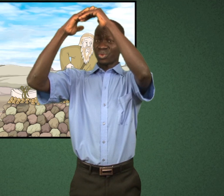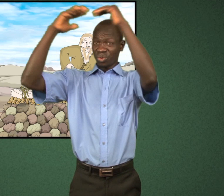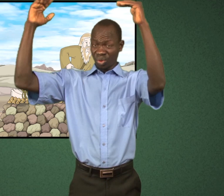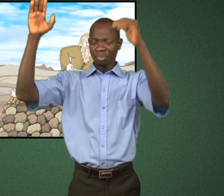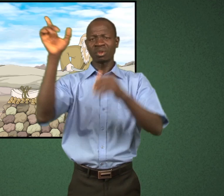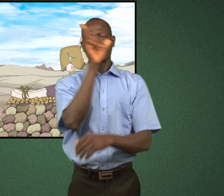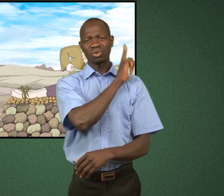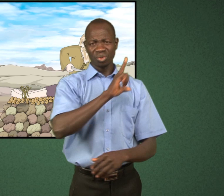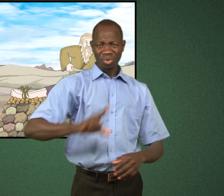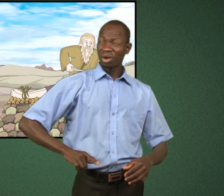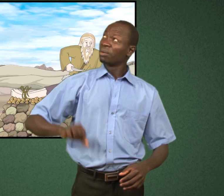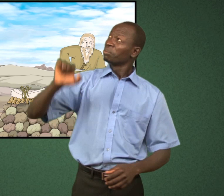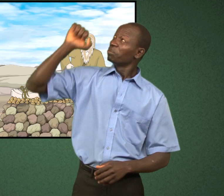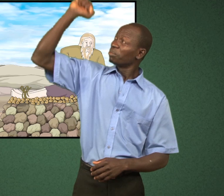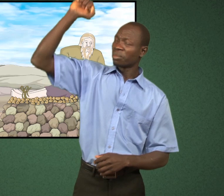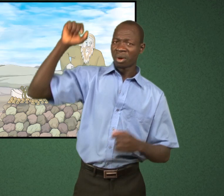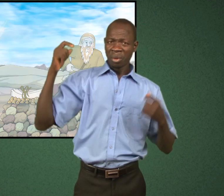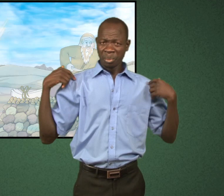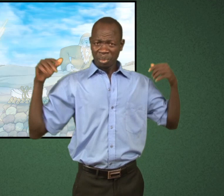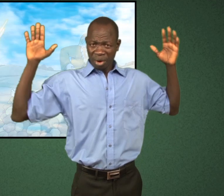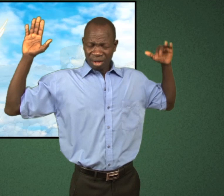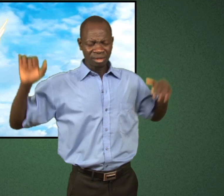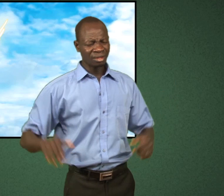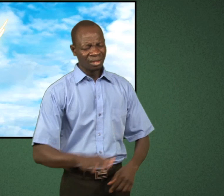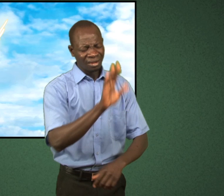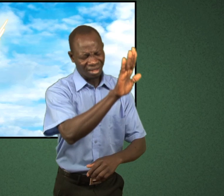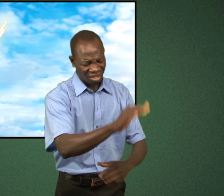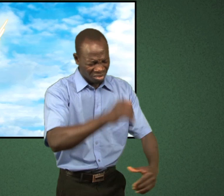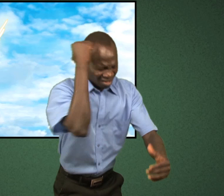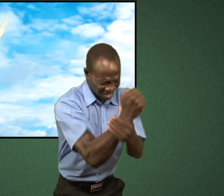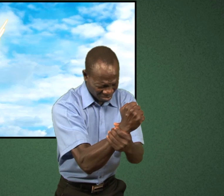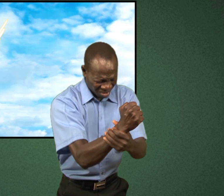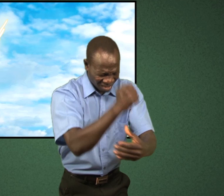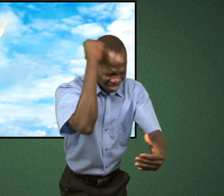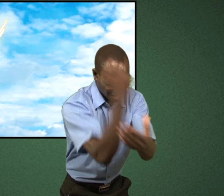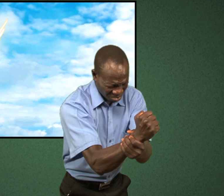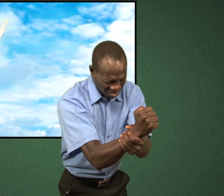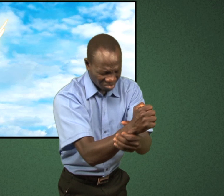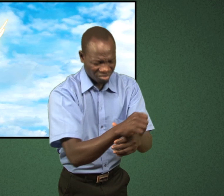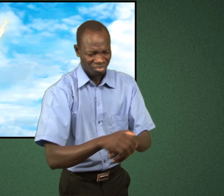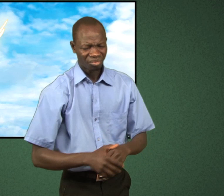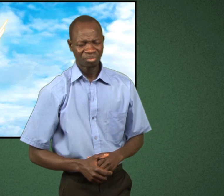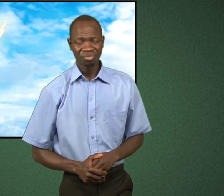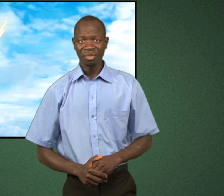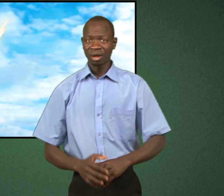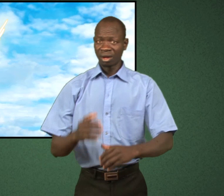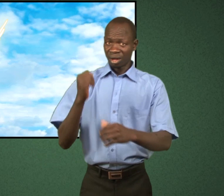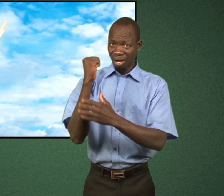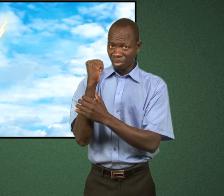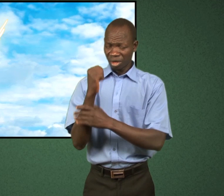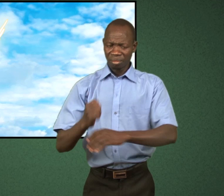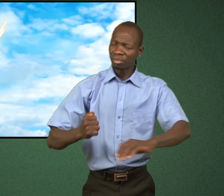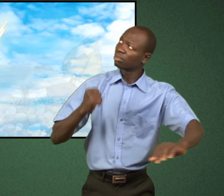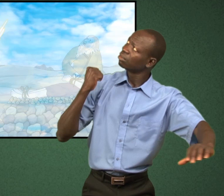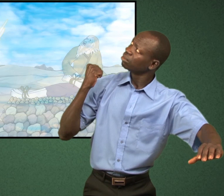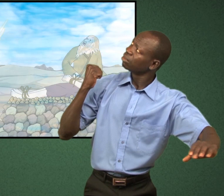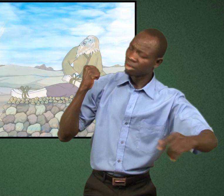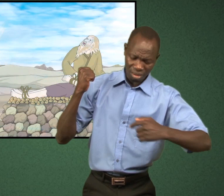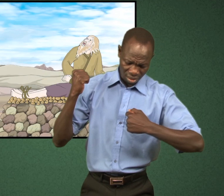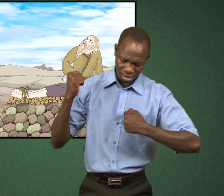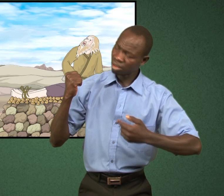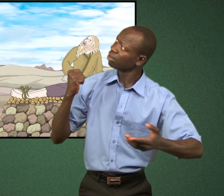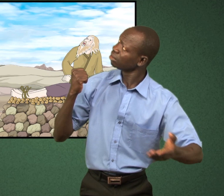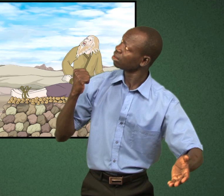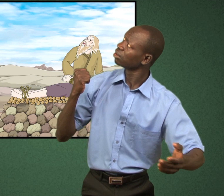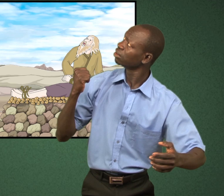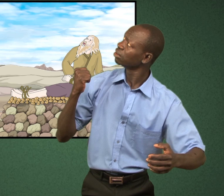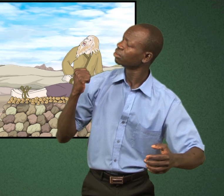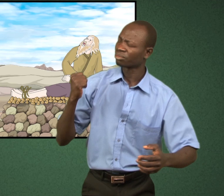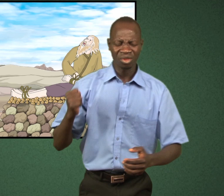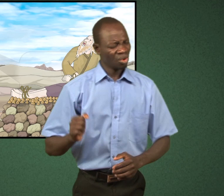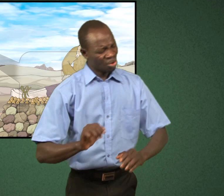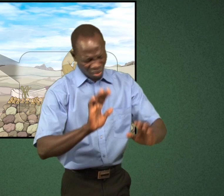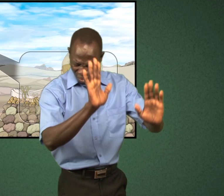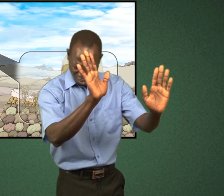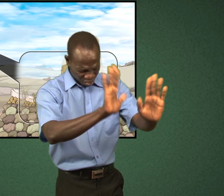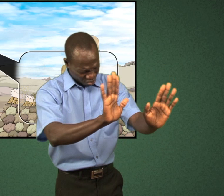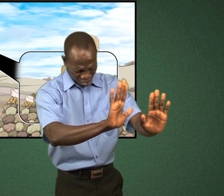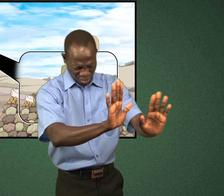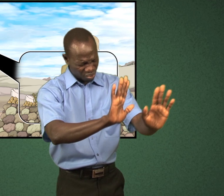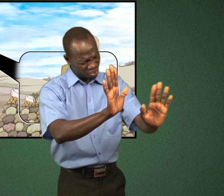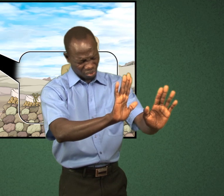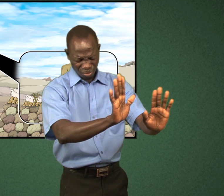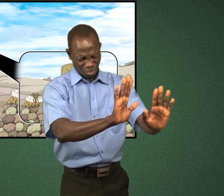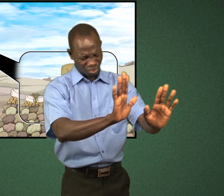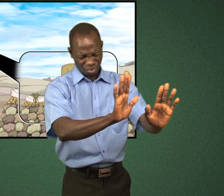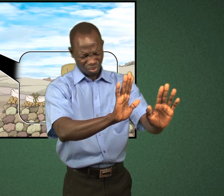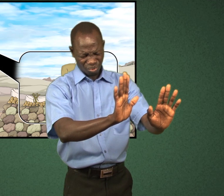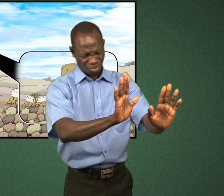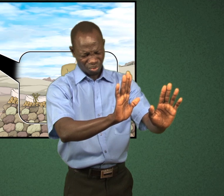Just then the angel of the LORD called out to him from heaven, “Abraham, Abraham!” “Here I am,” he replied.